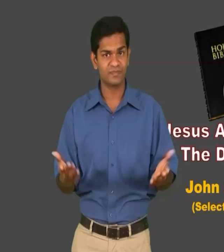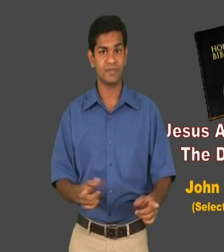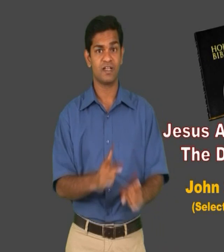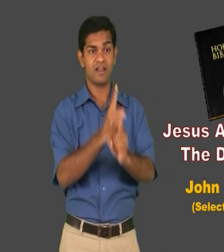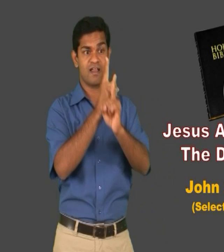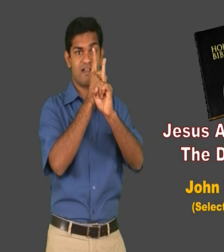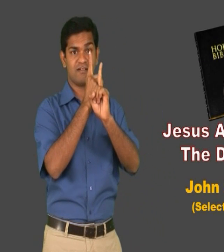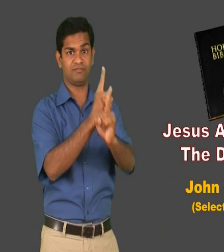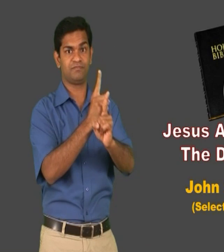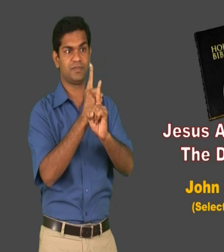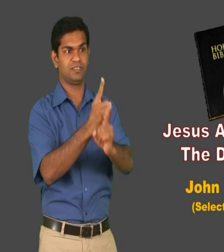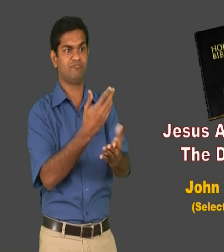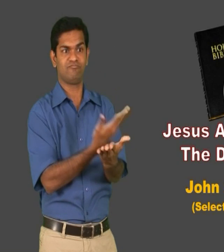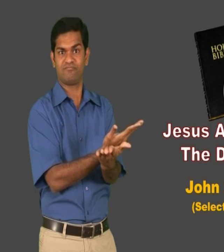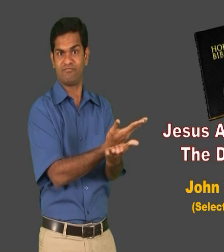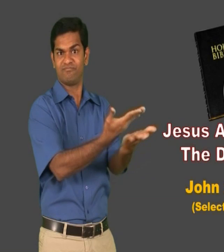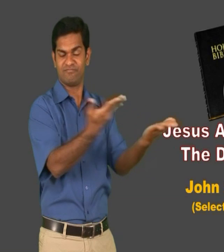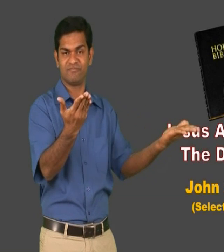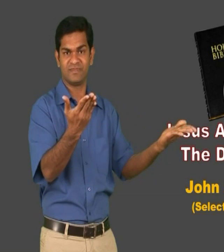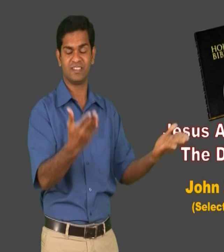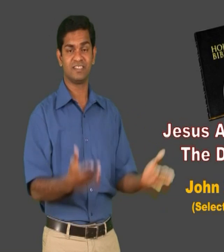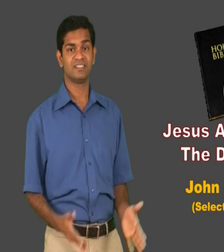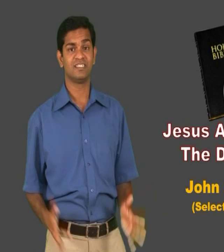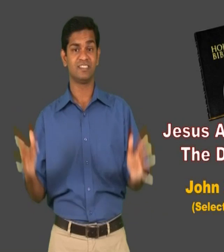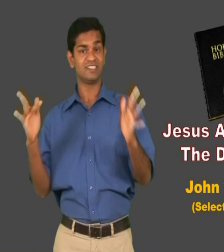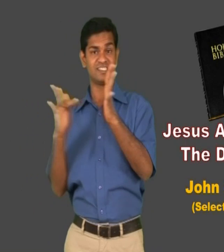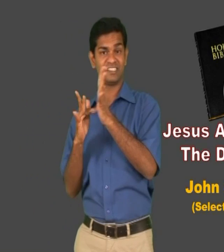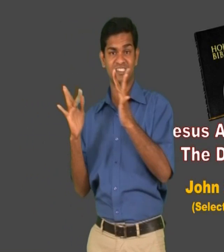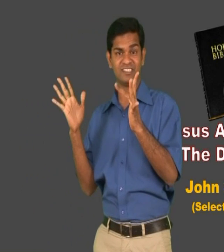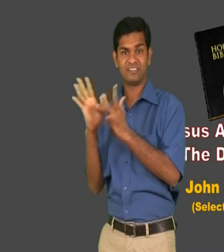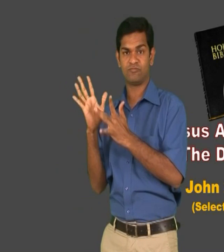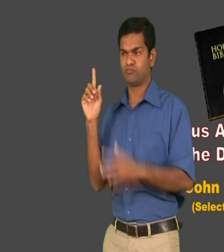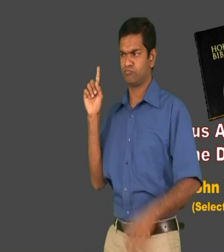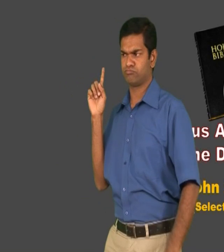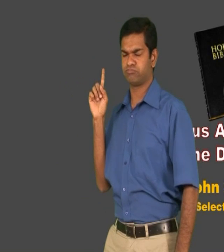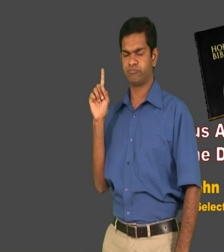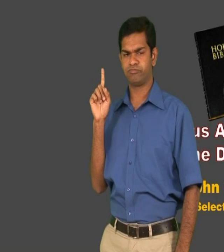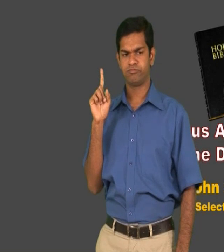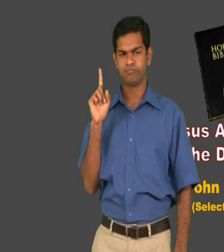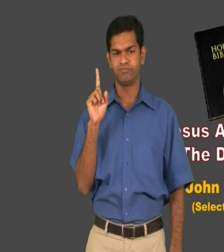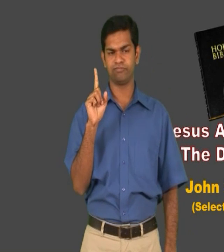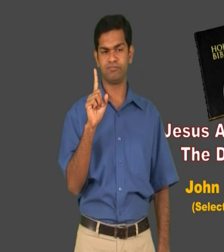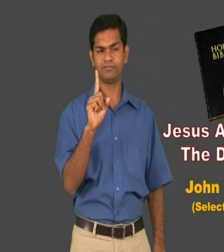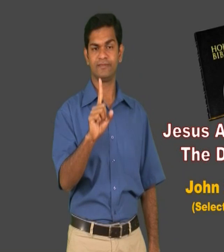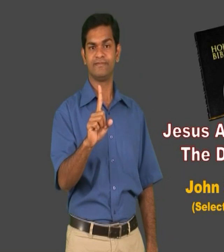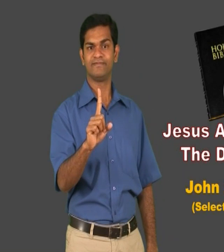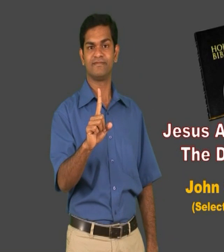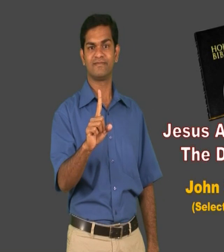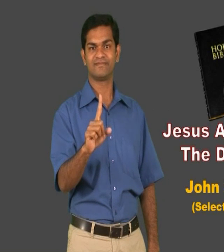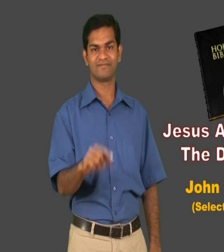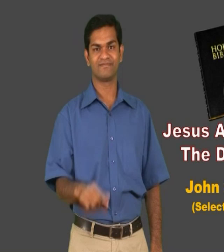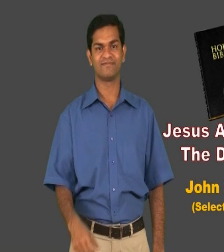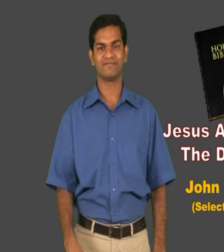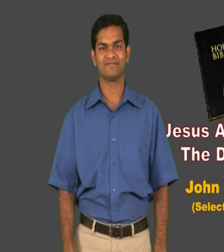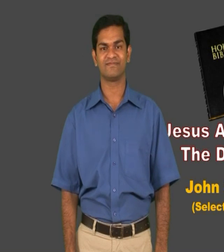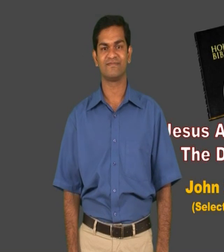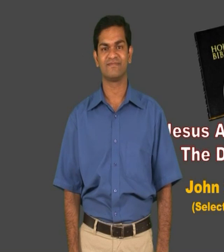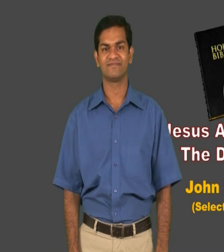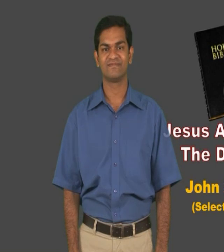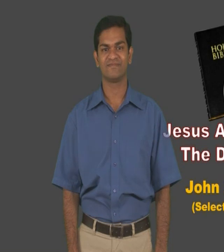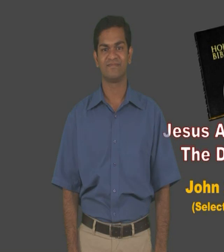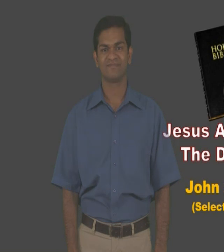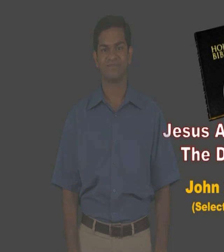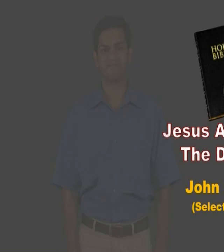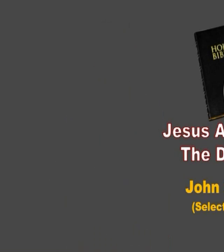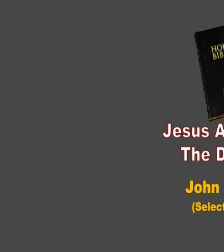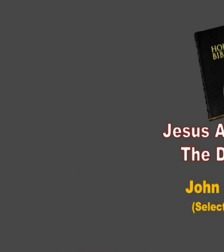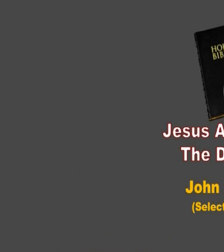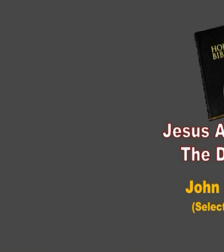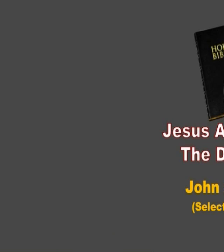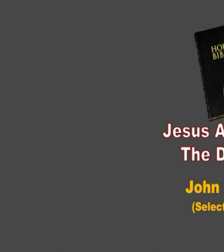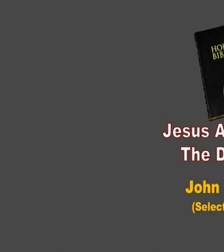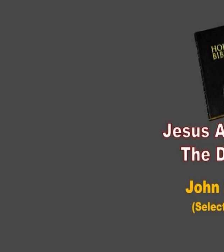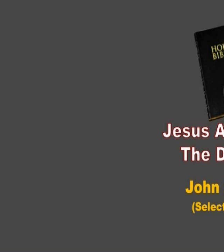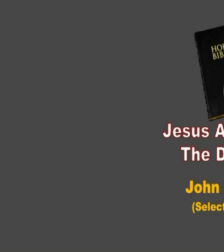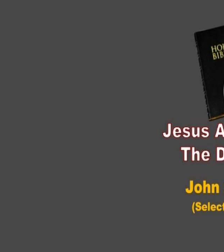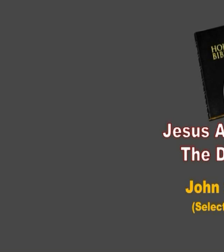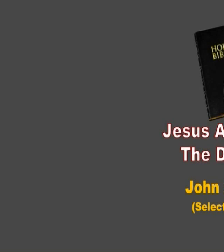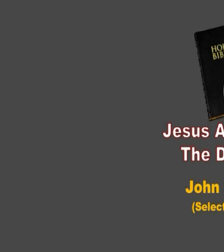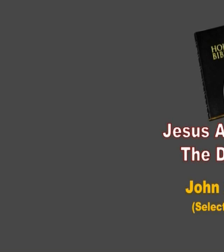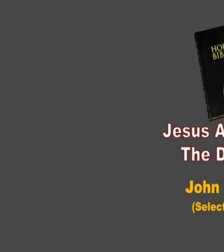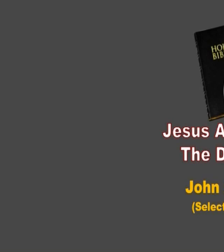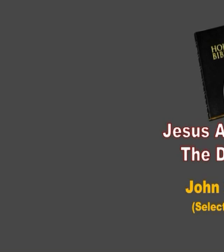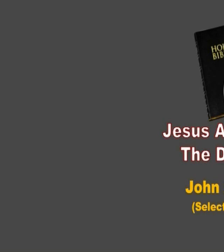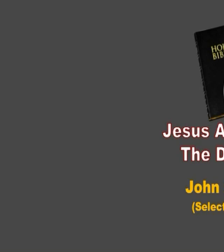Jesus appears to the disciples